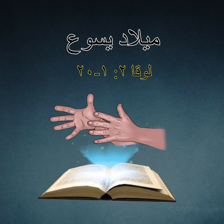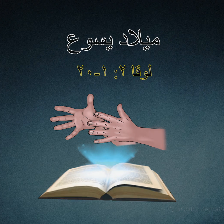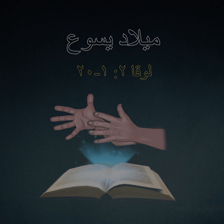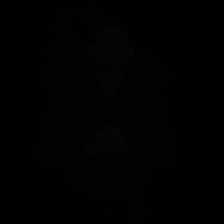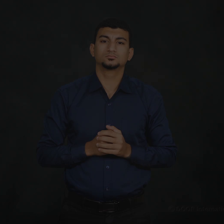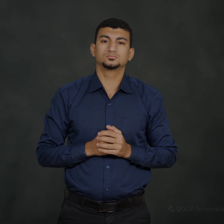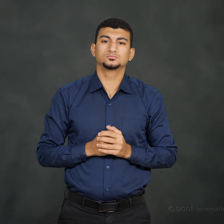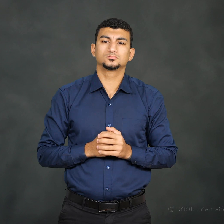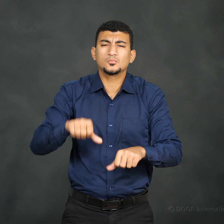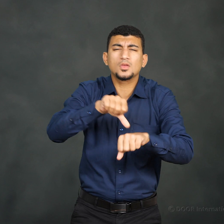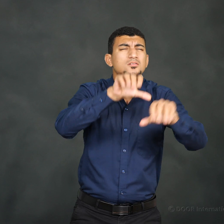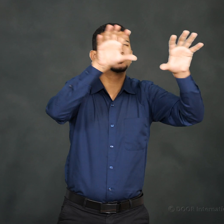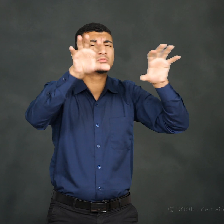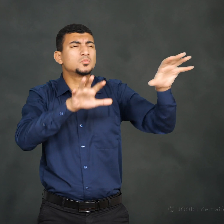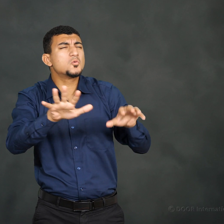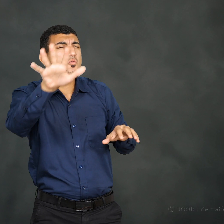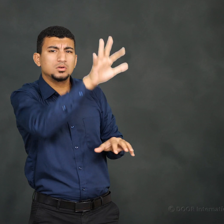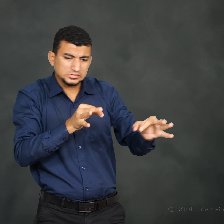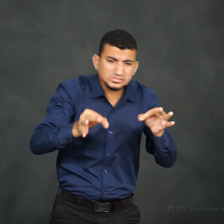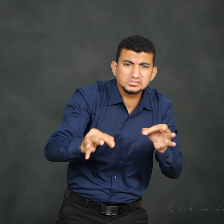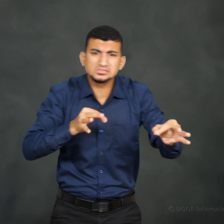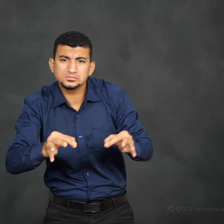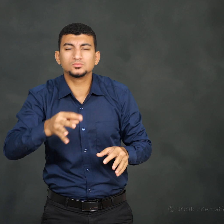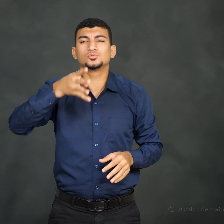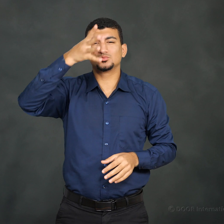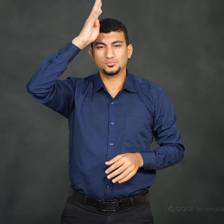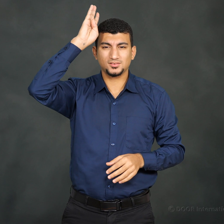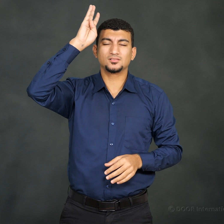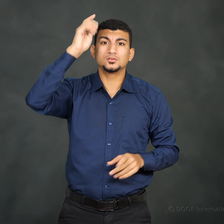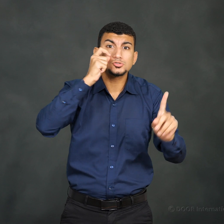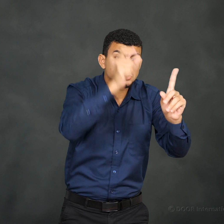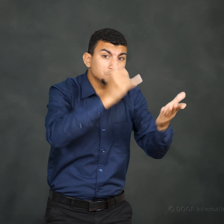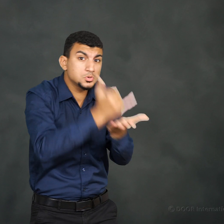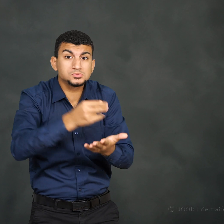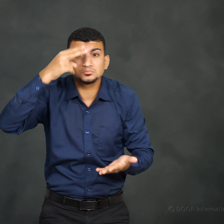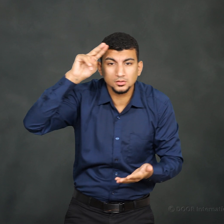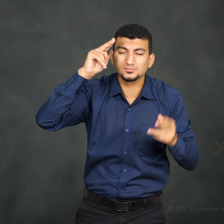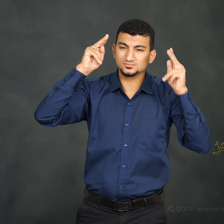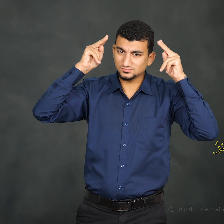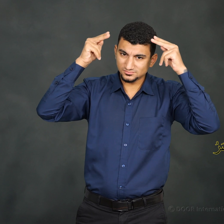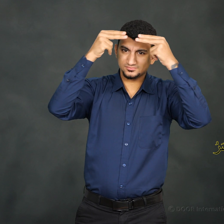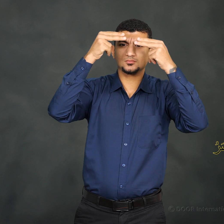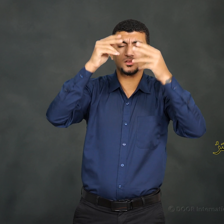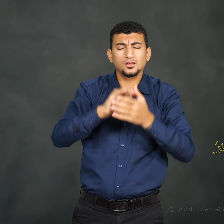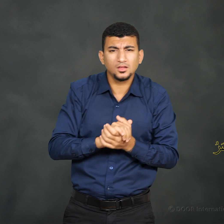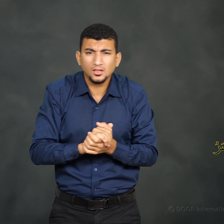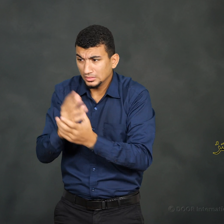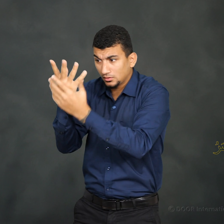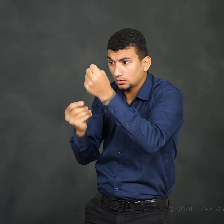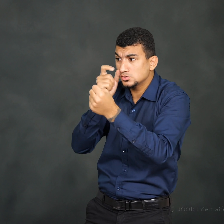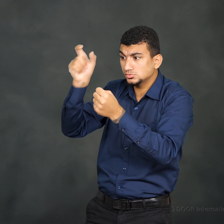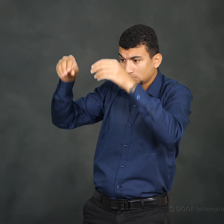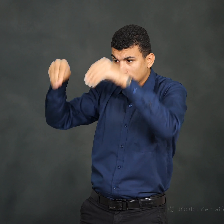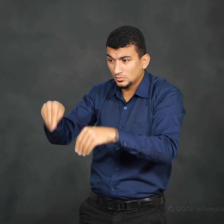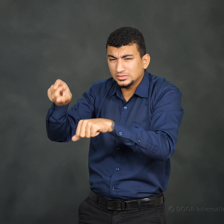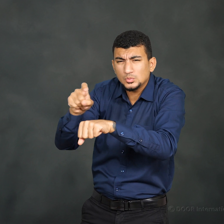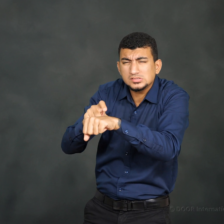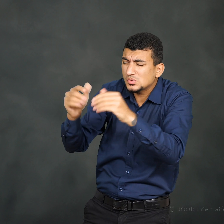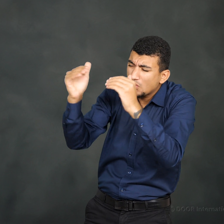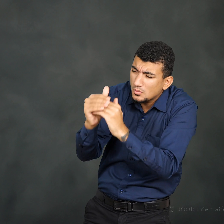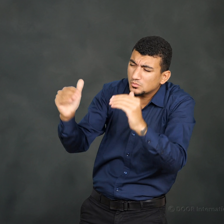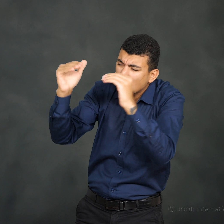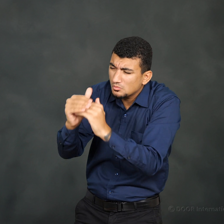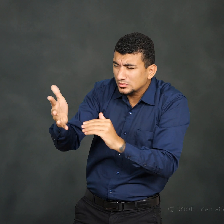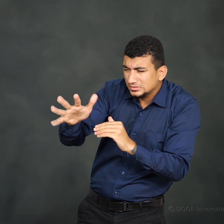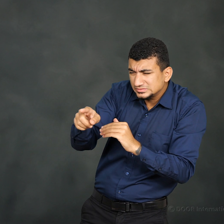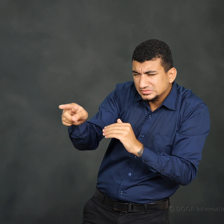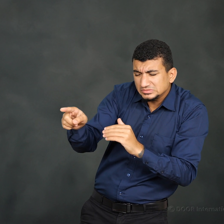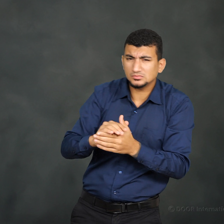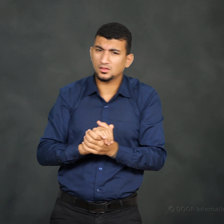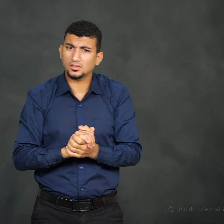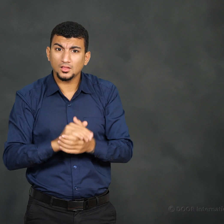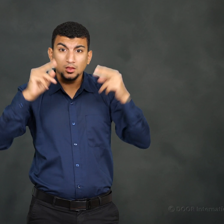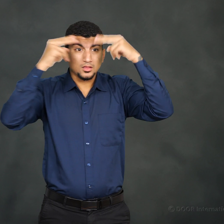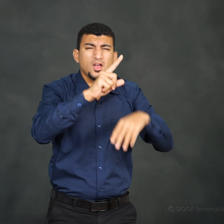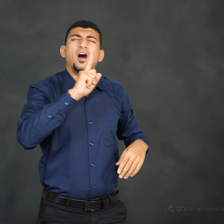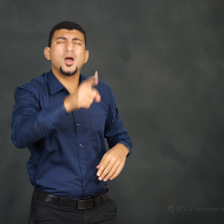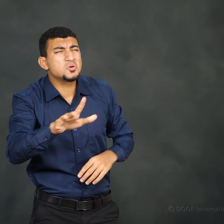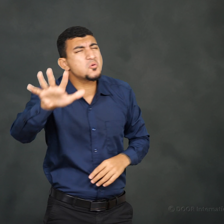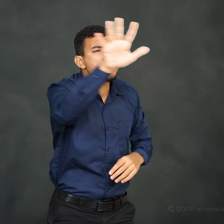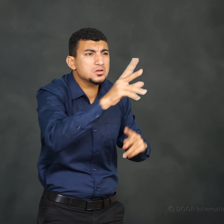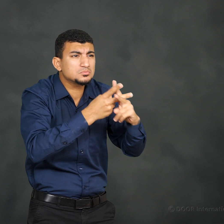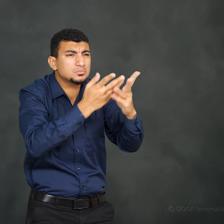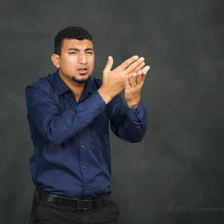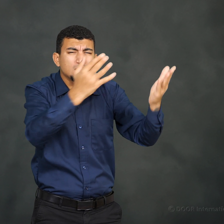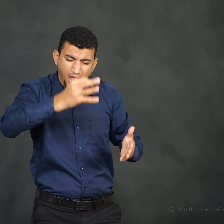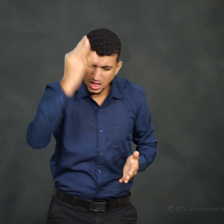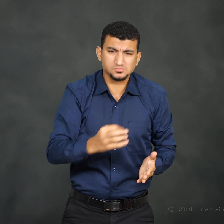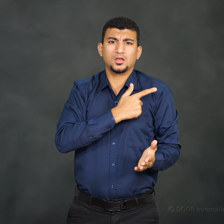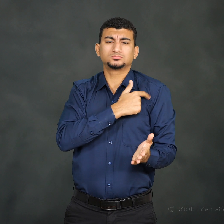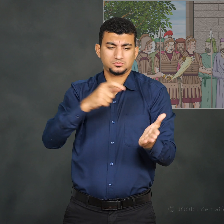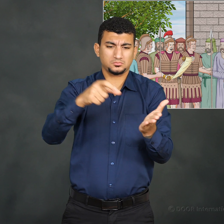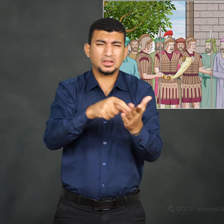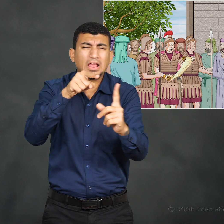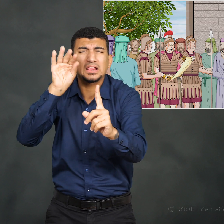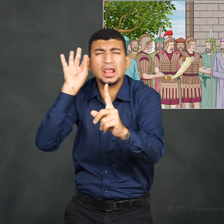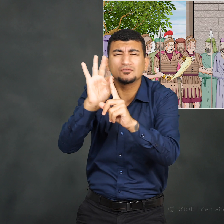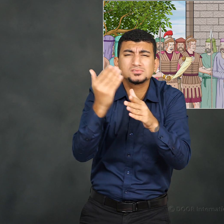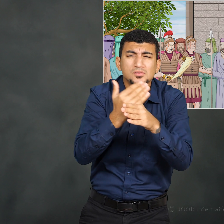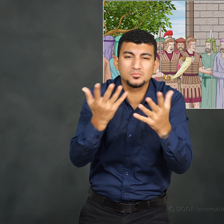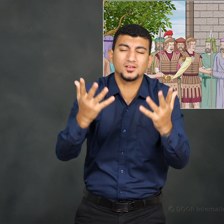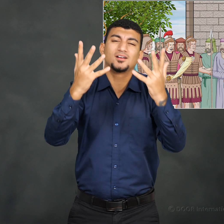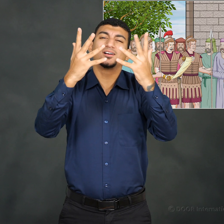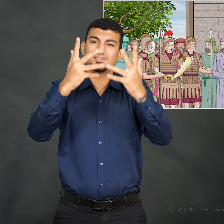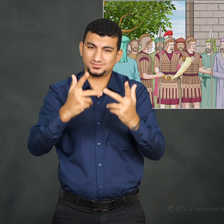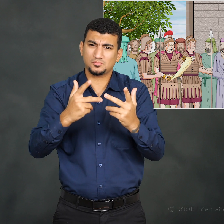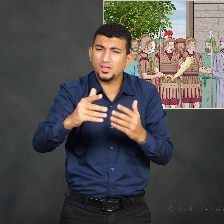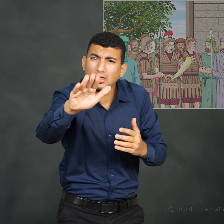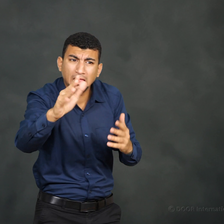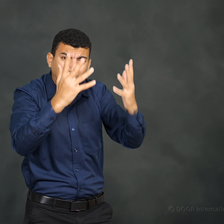Now in those days a decree went out from Caesar Augustus that a census should be taken of the whole empire.